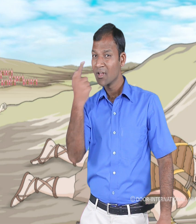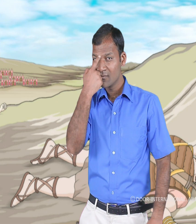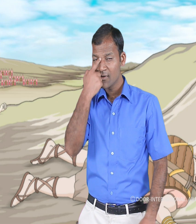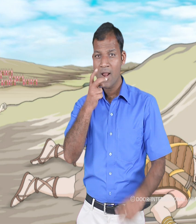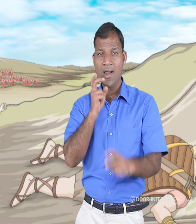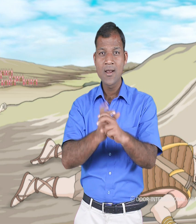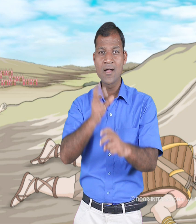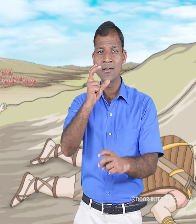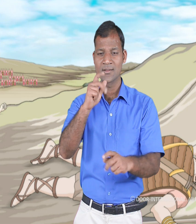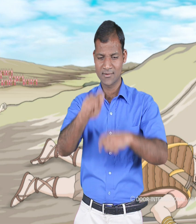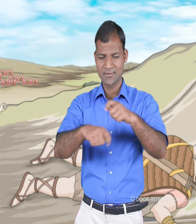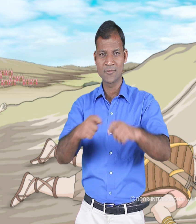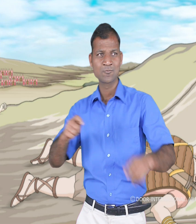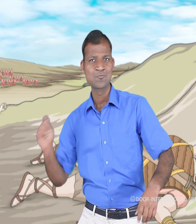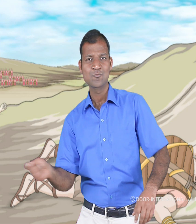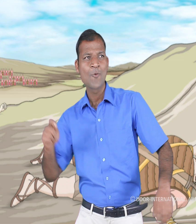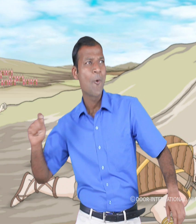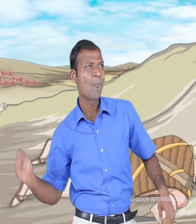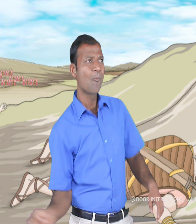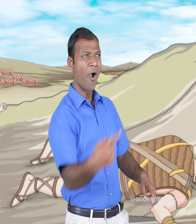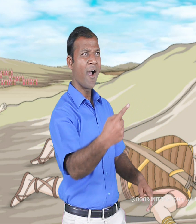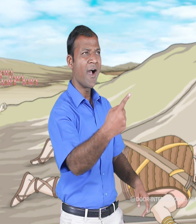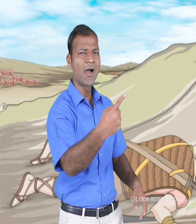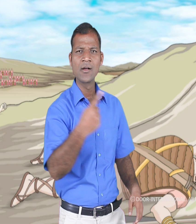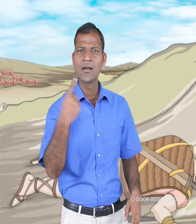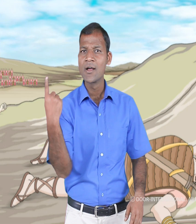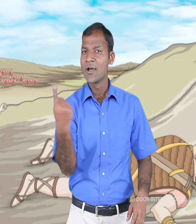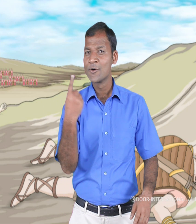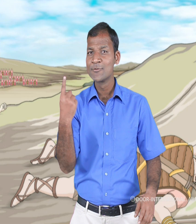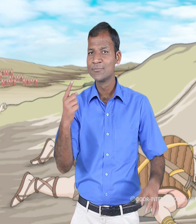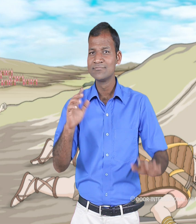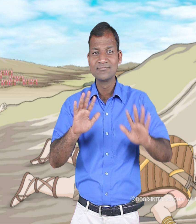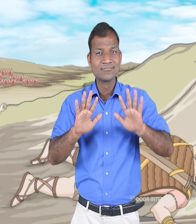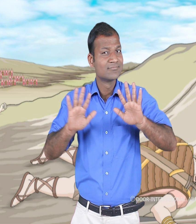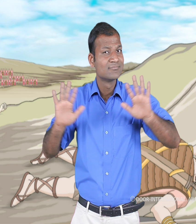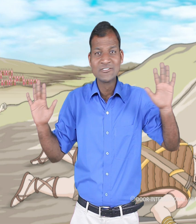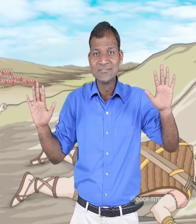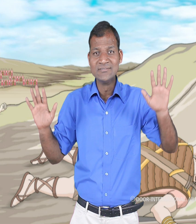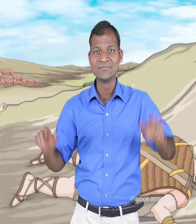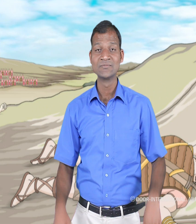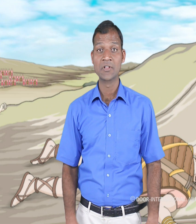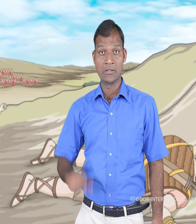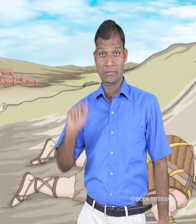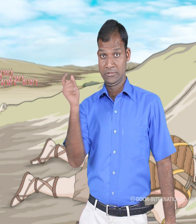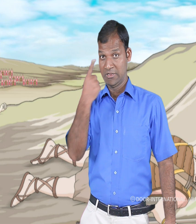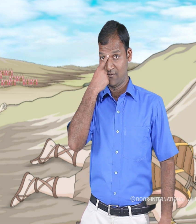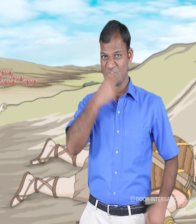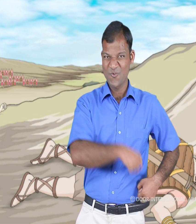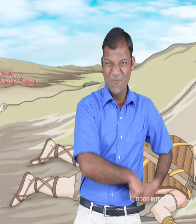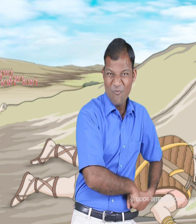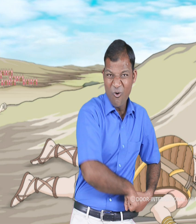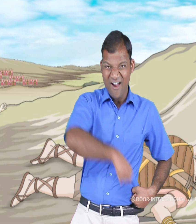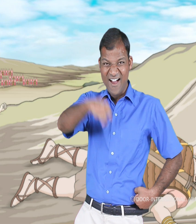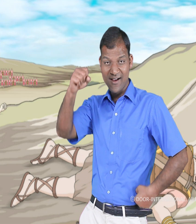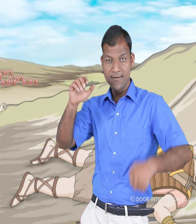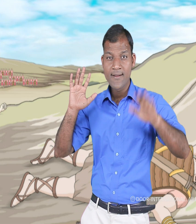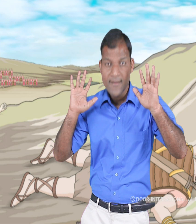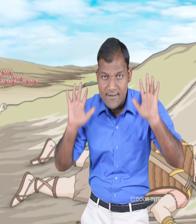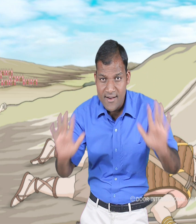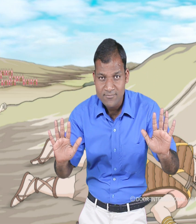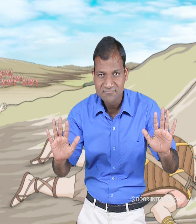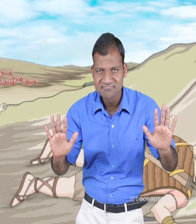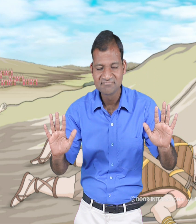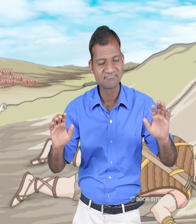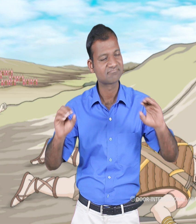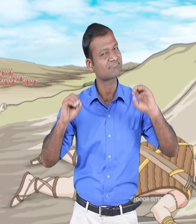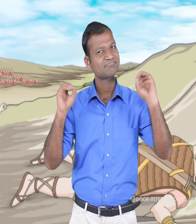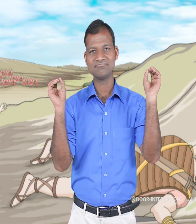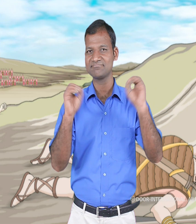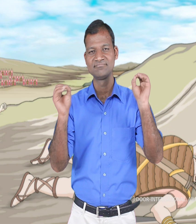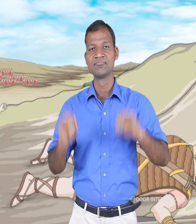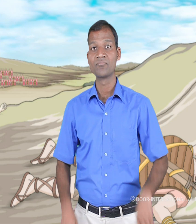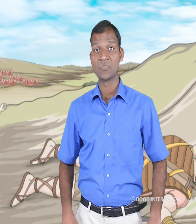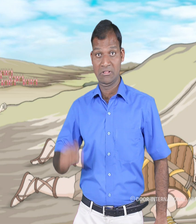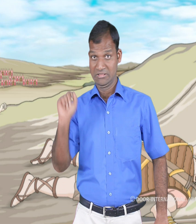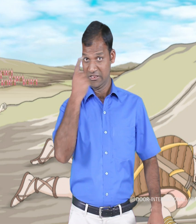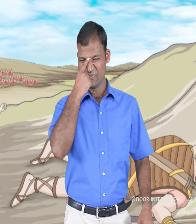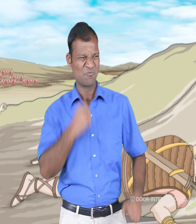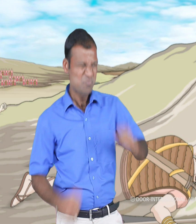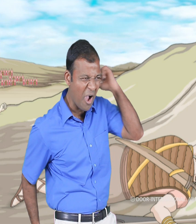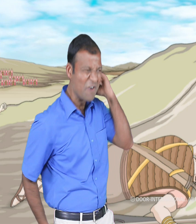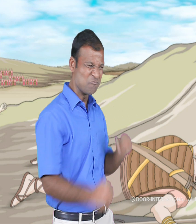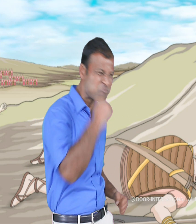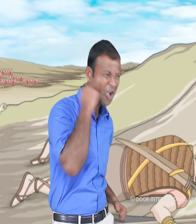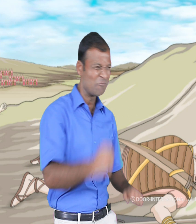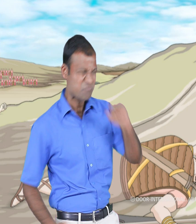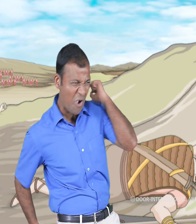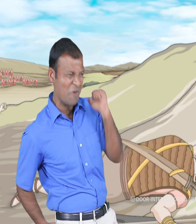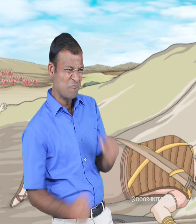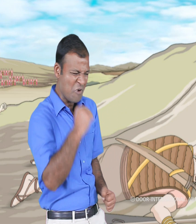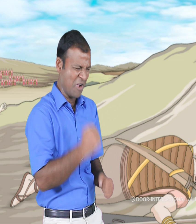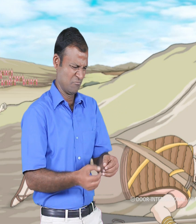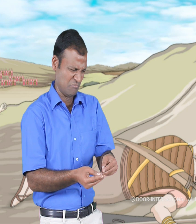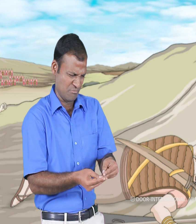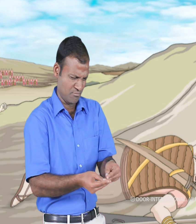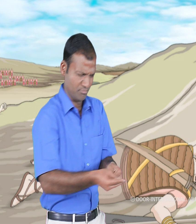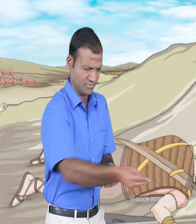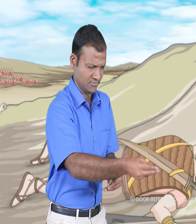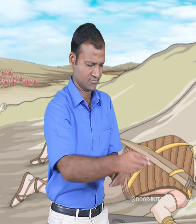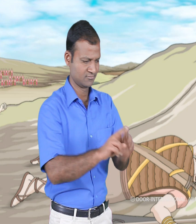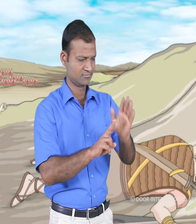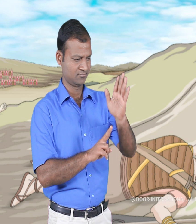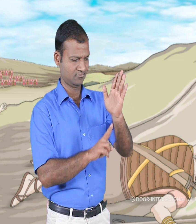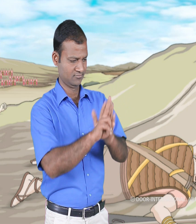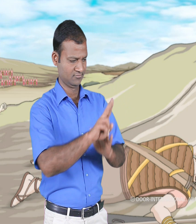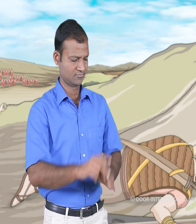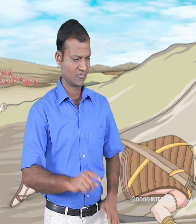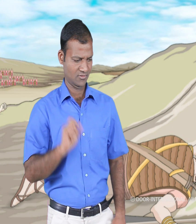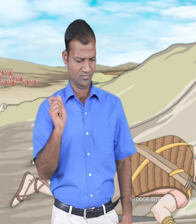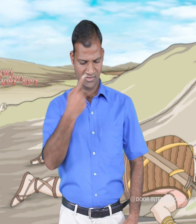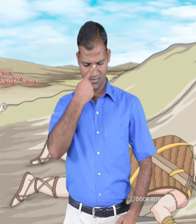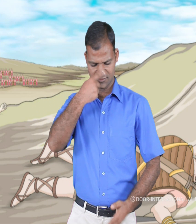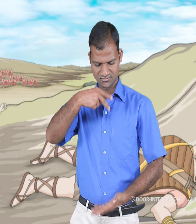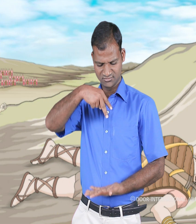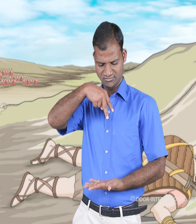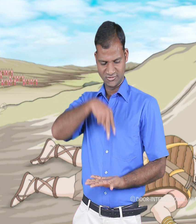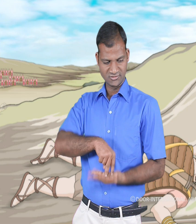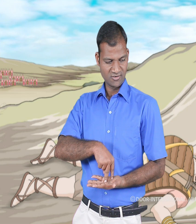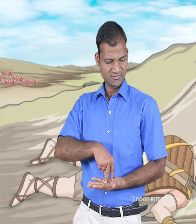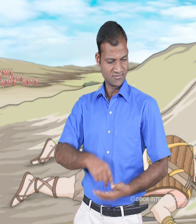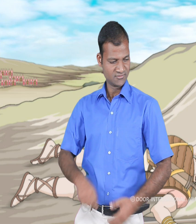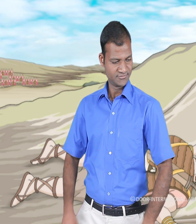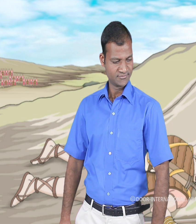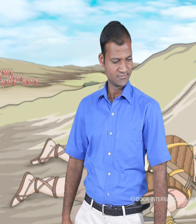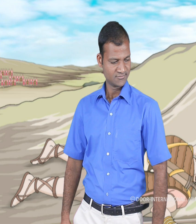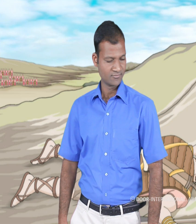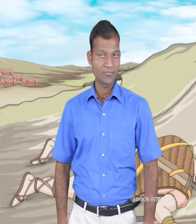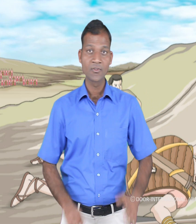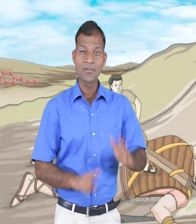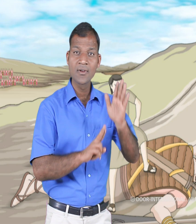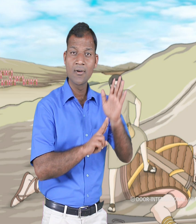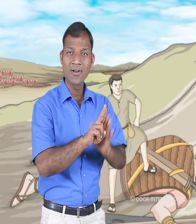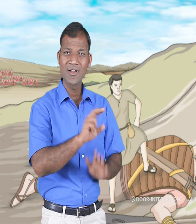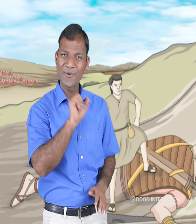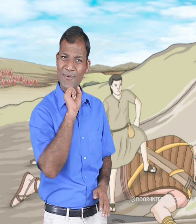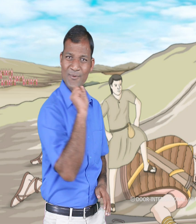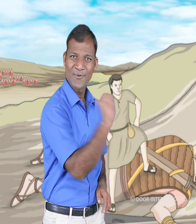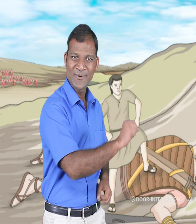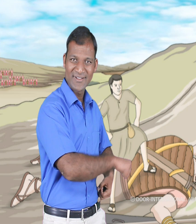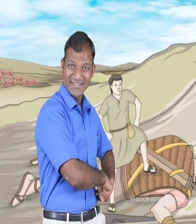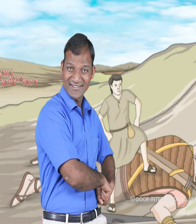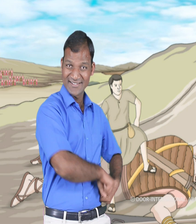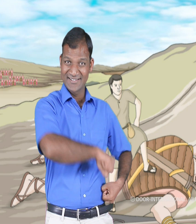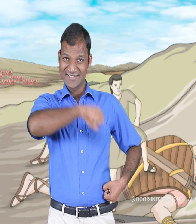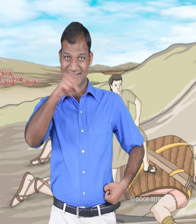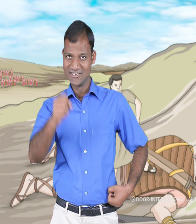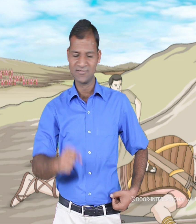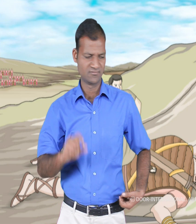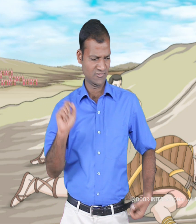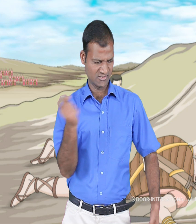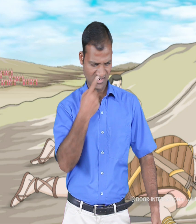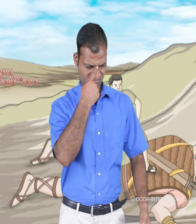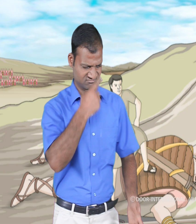without a sword in his hand he struck down the Philistine and killed him. David ran and stood over him.